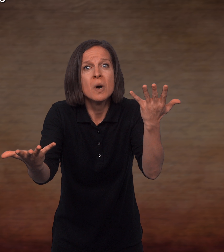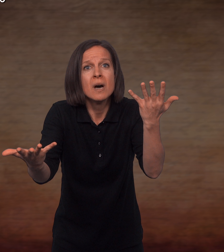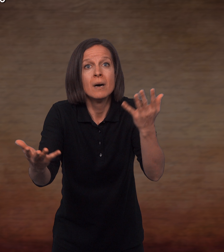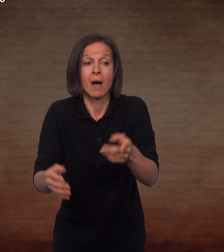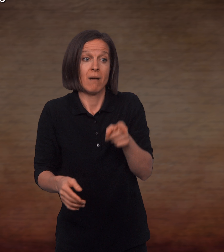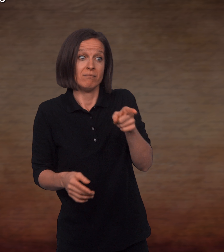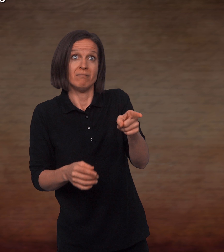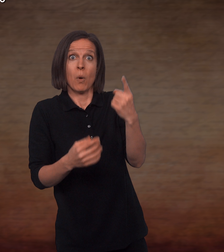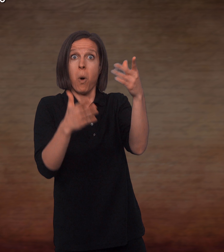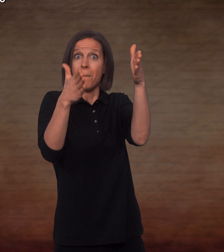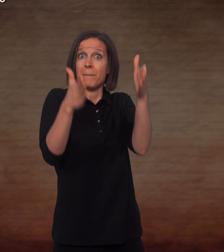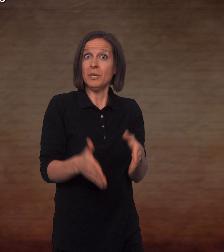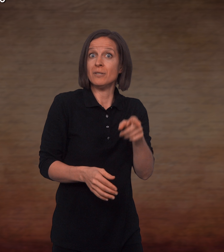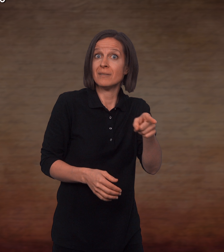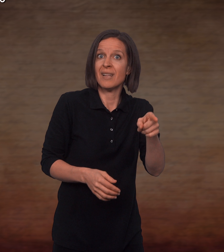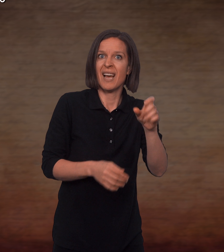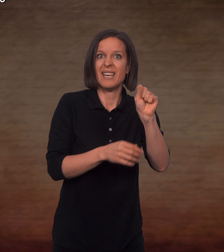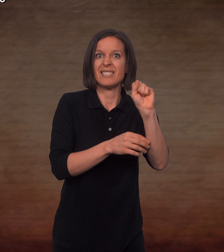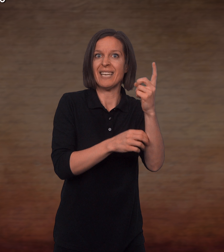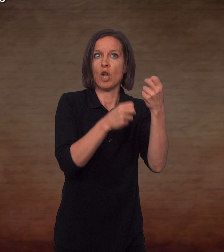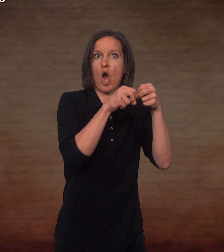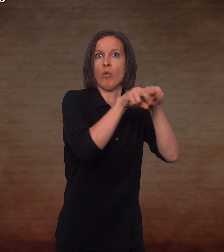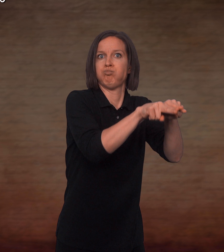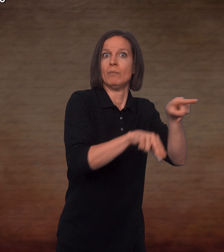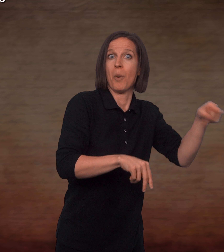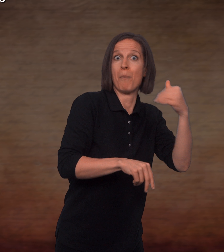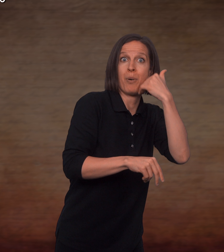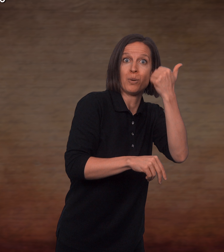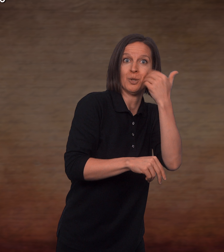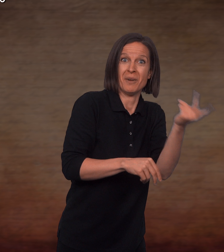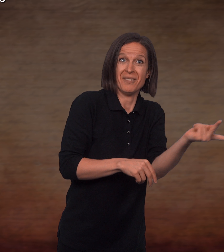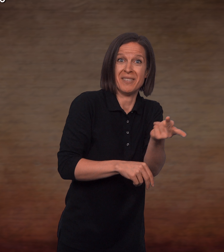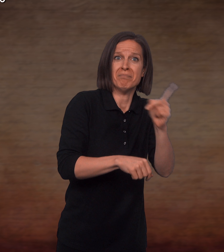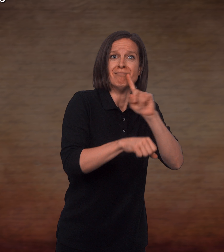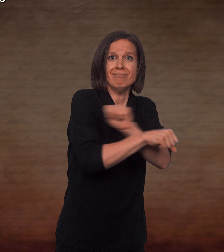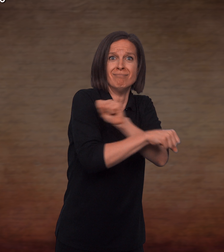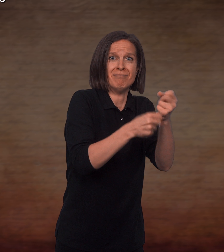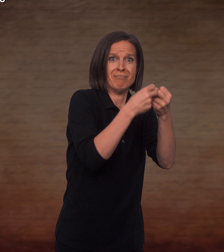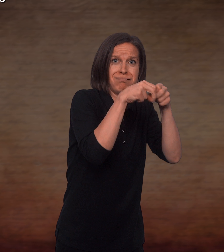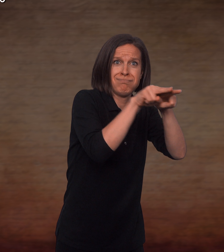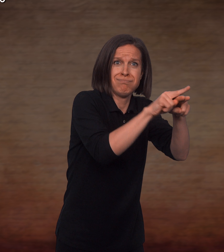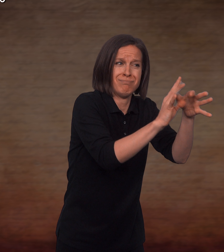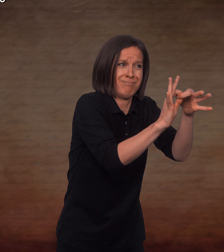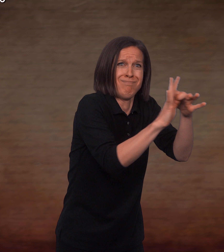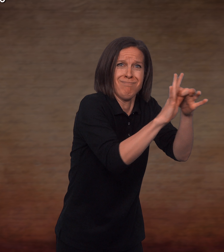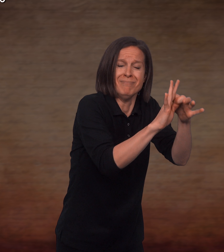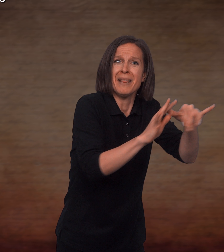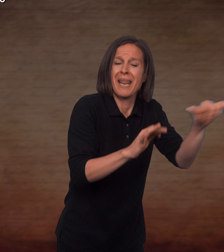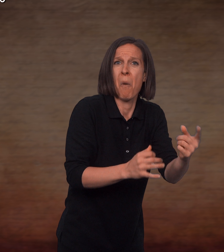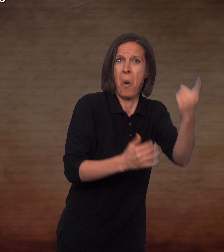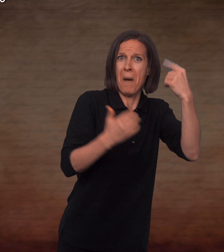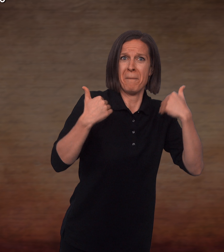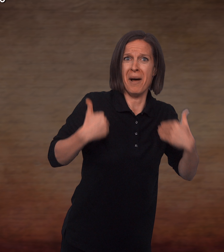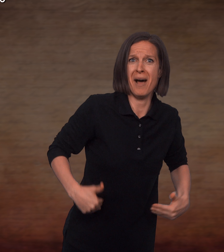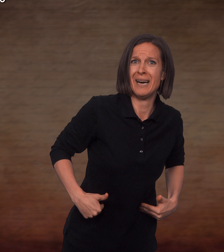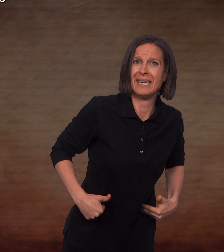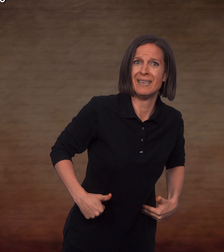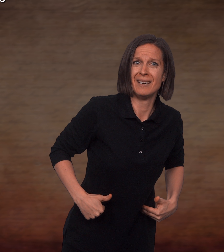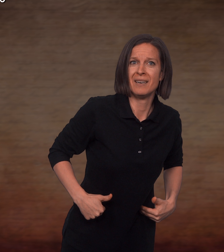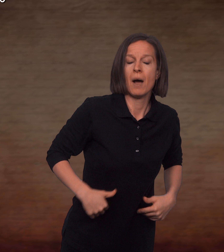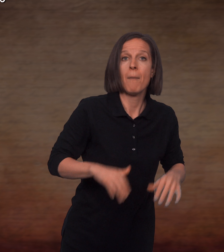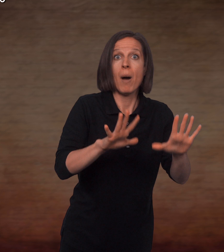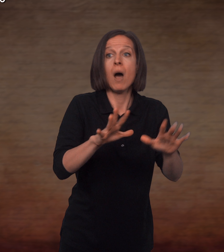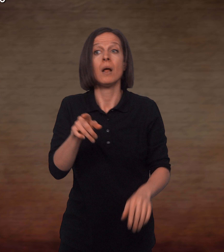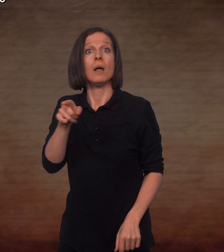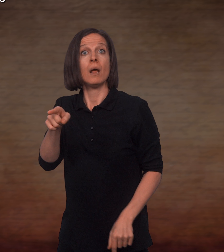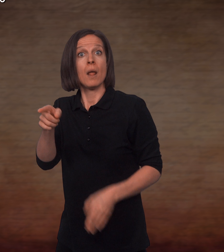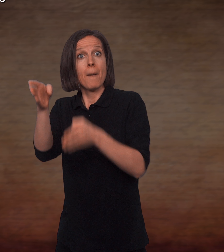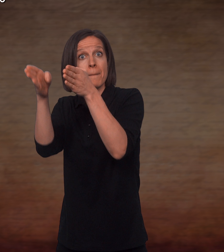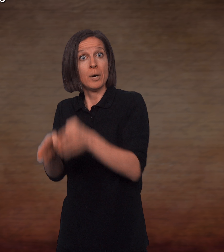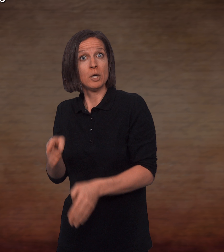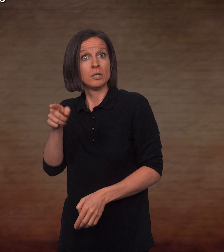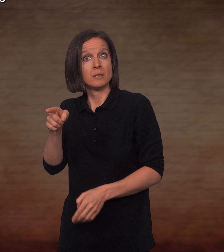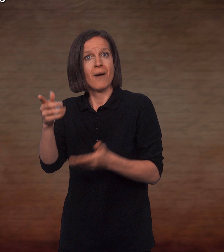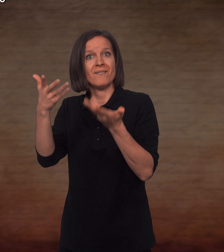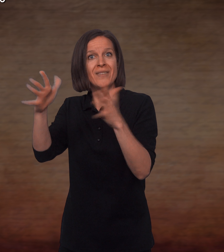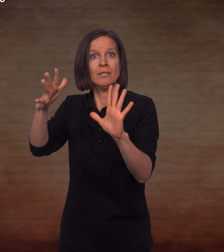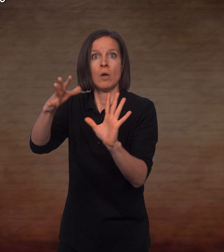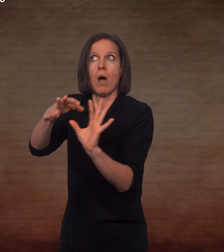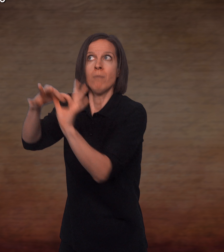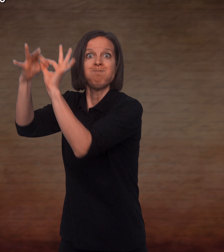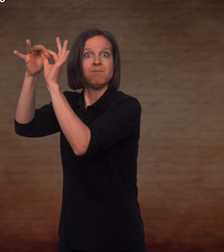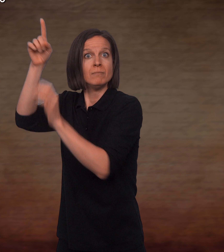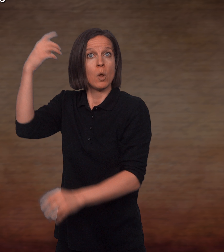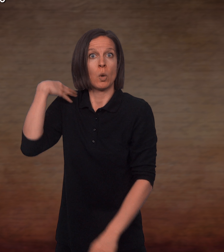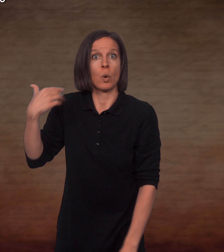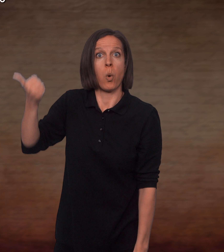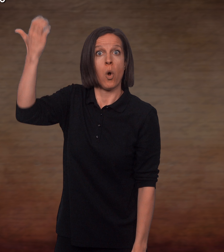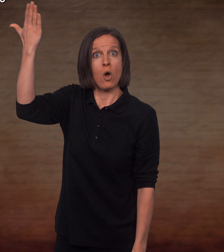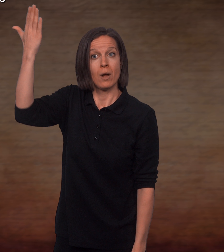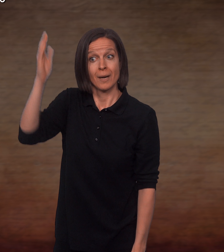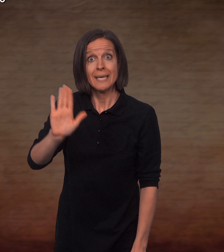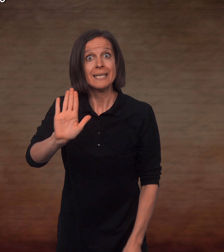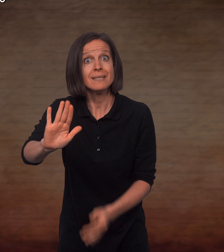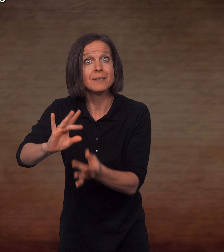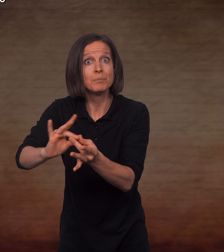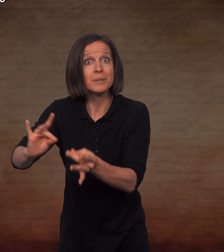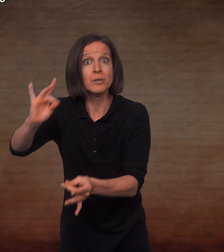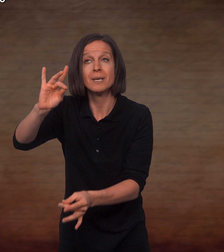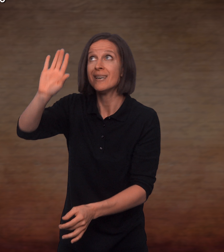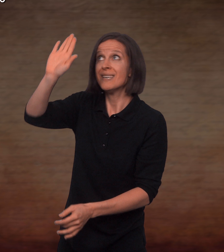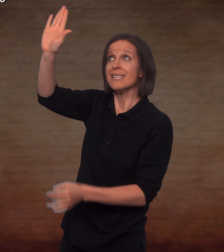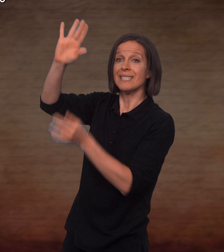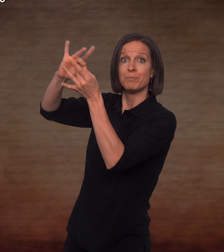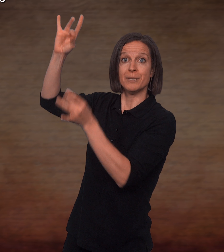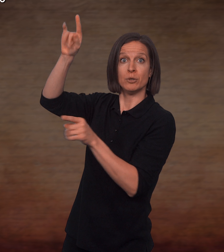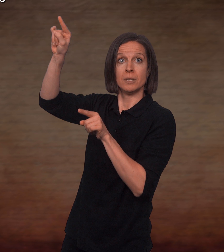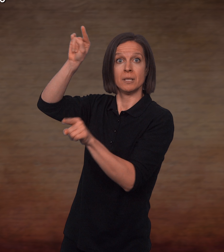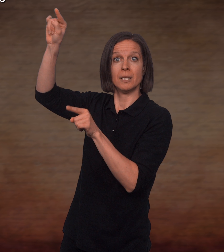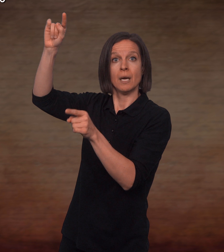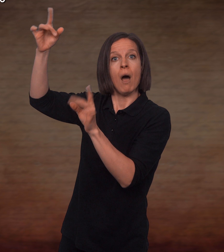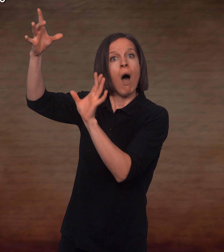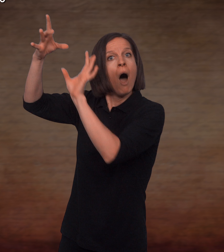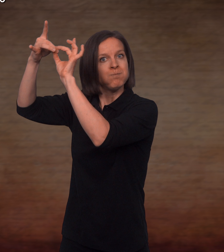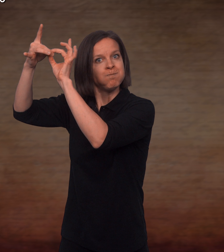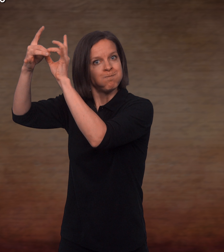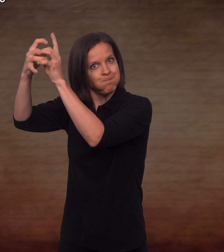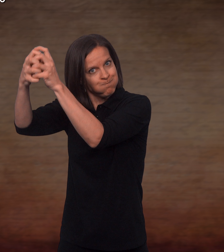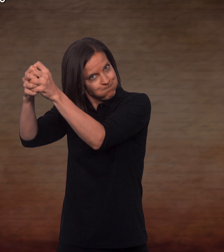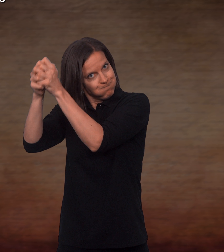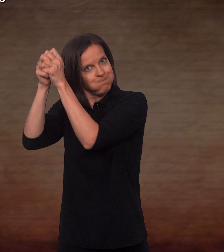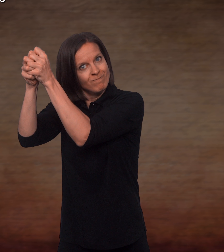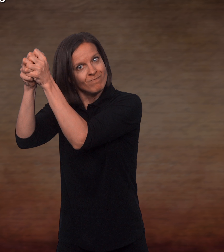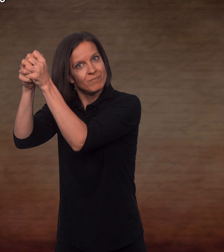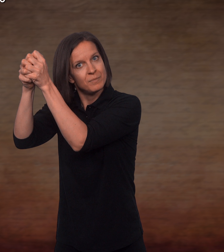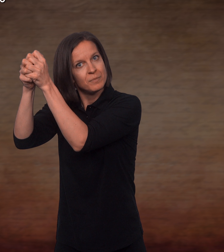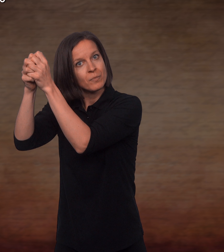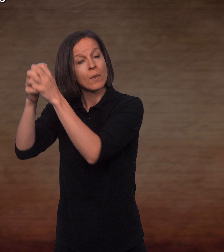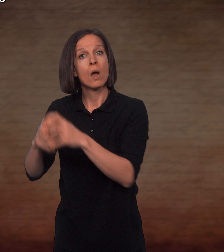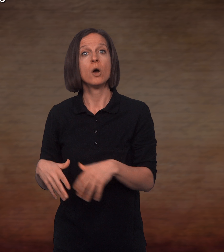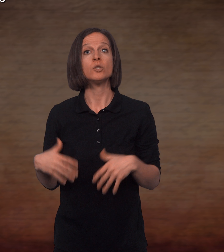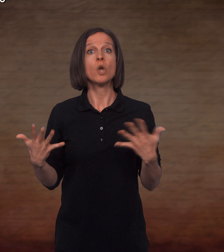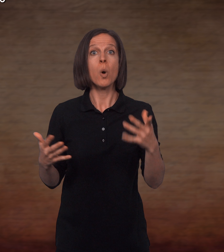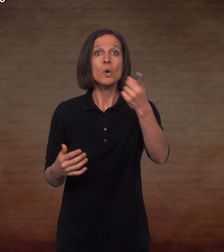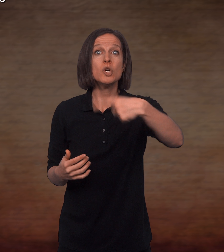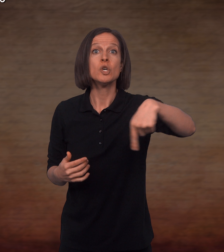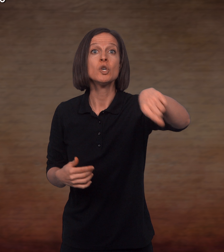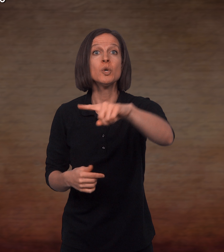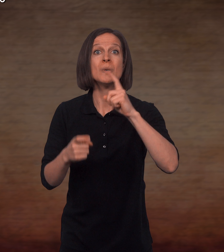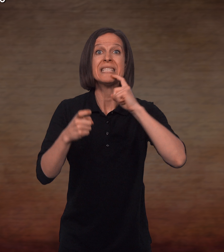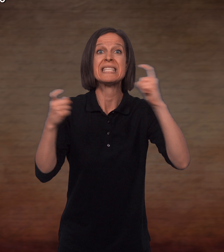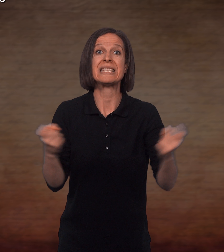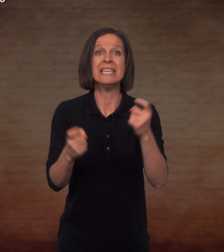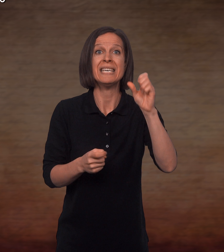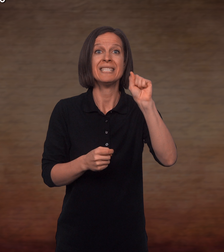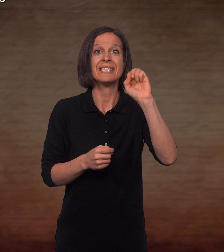For it is said, “The two will become one flesh.”